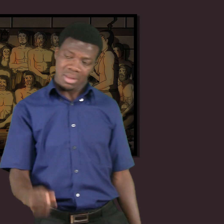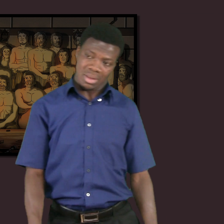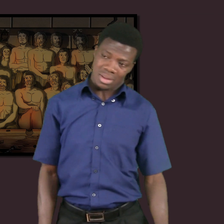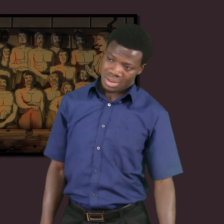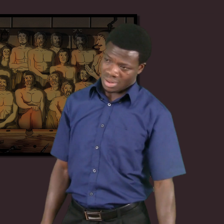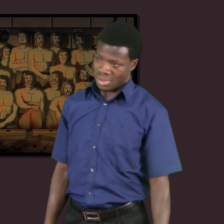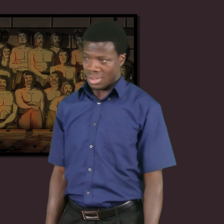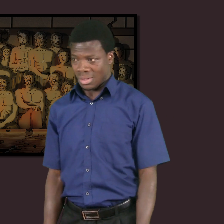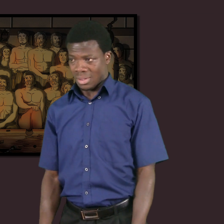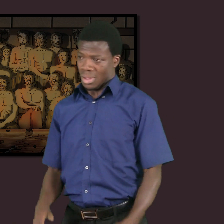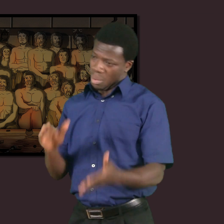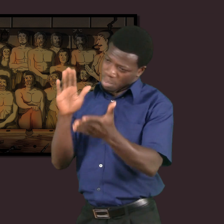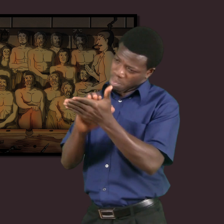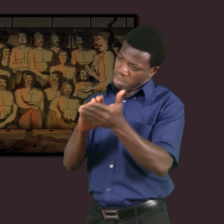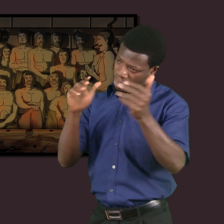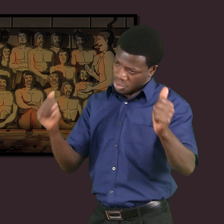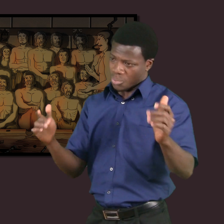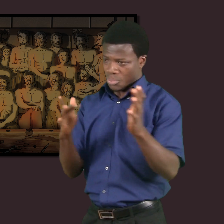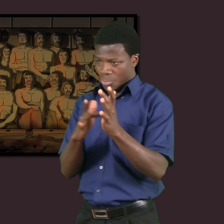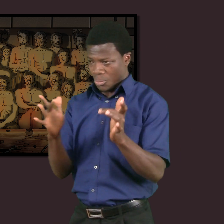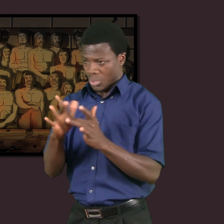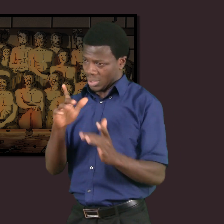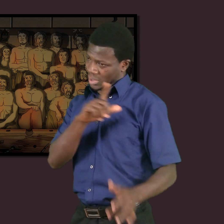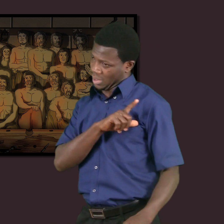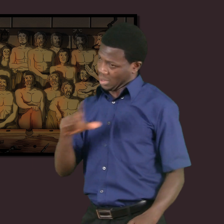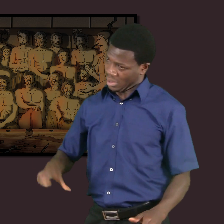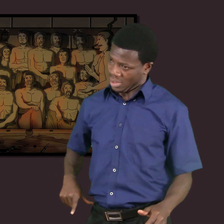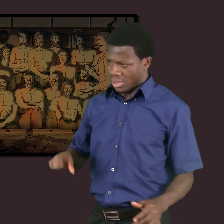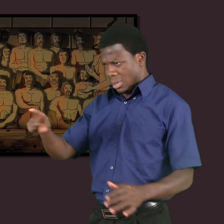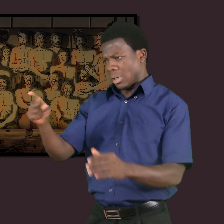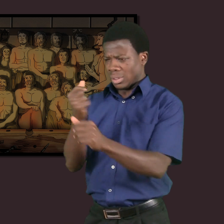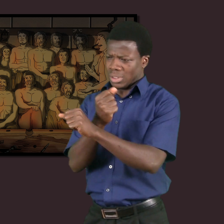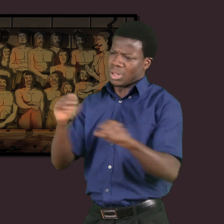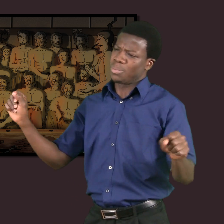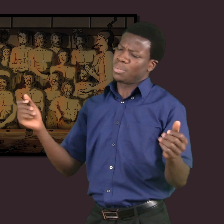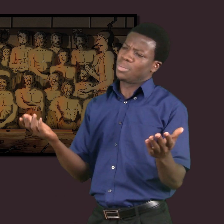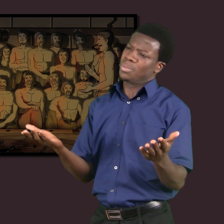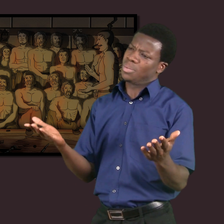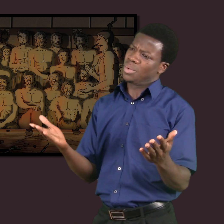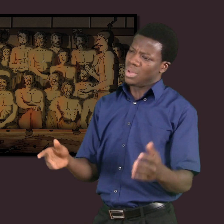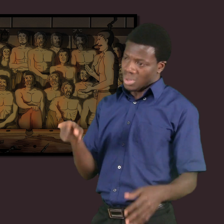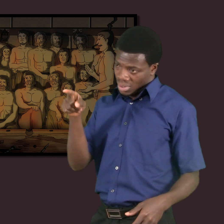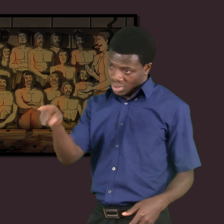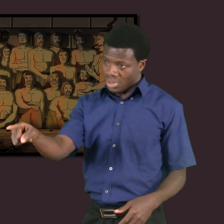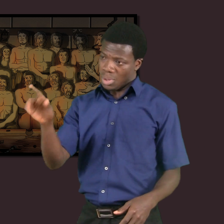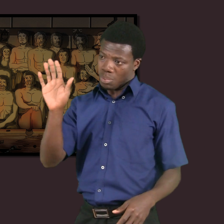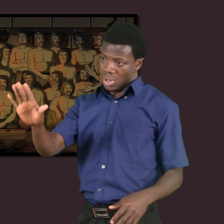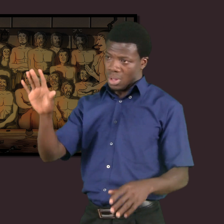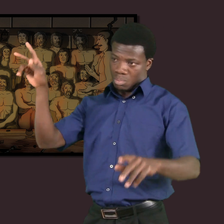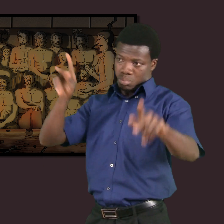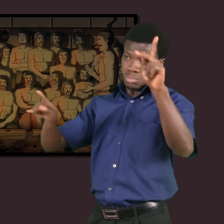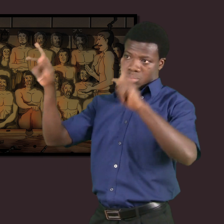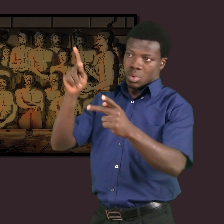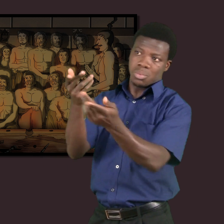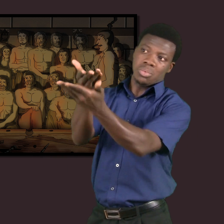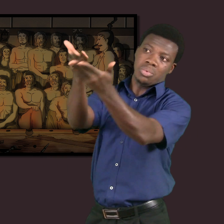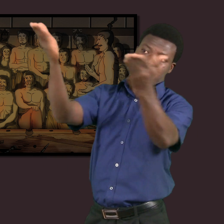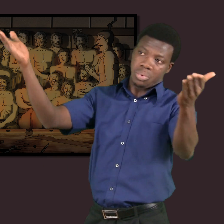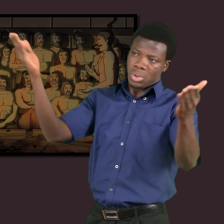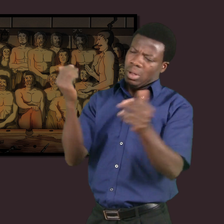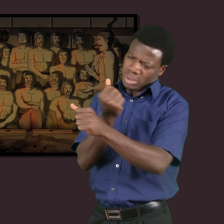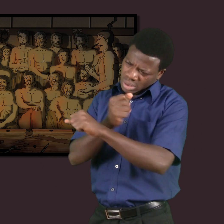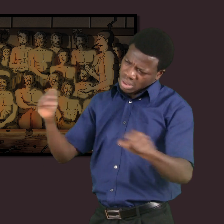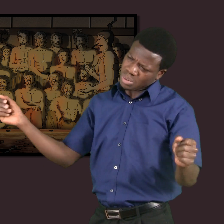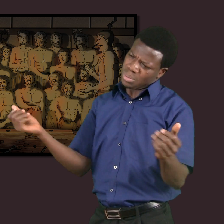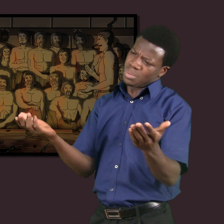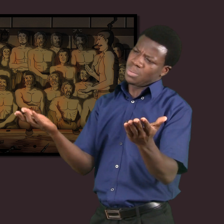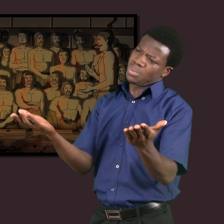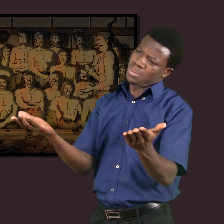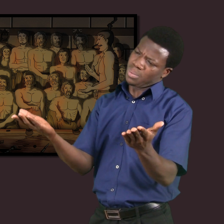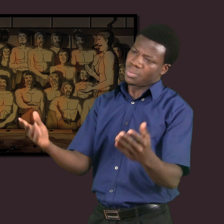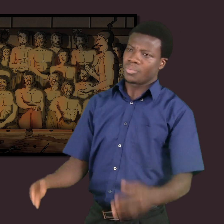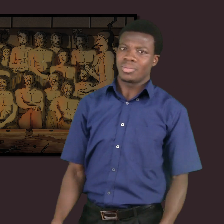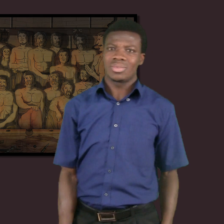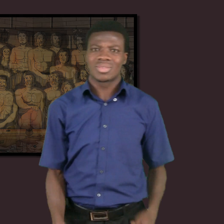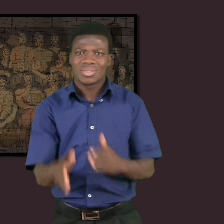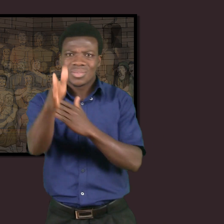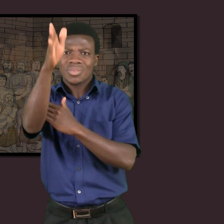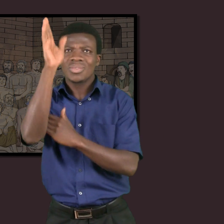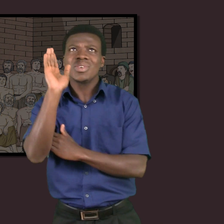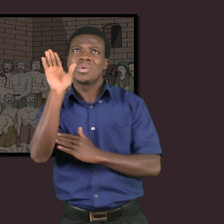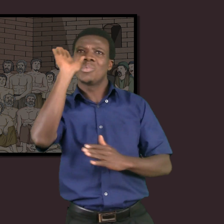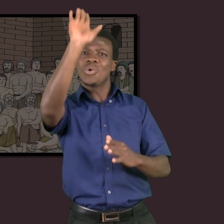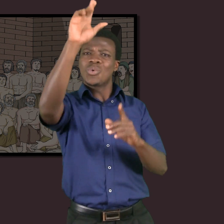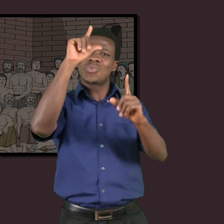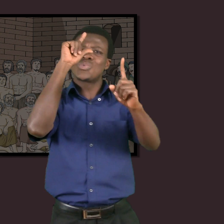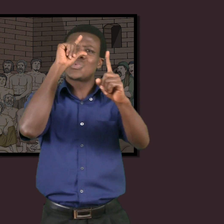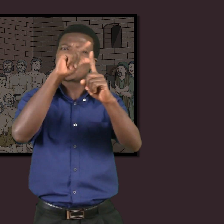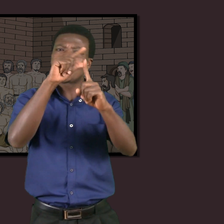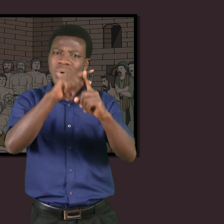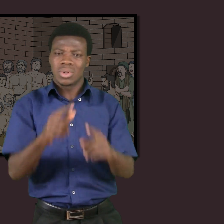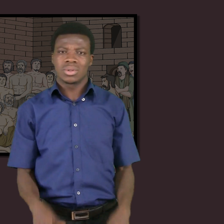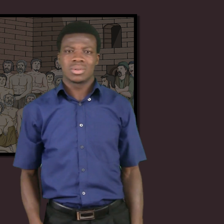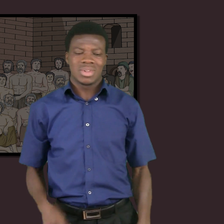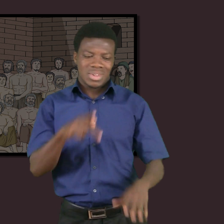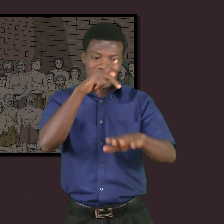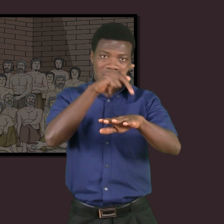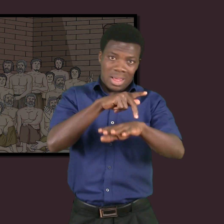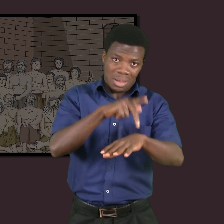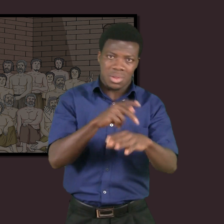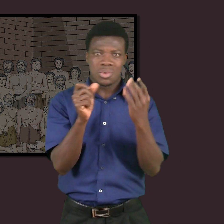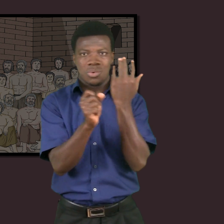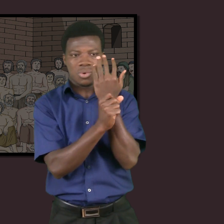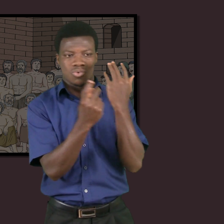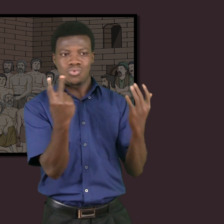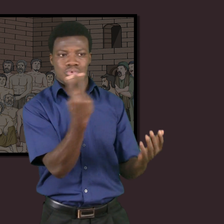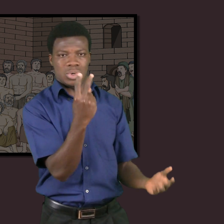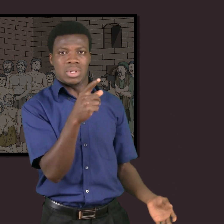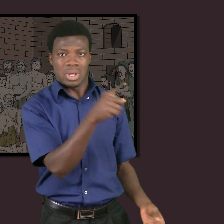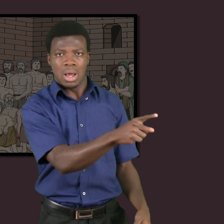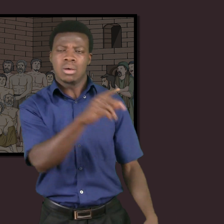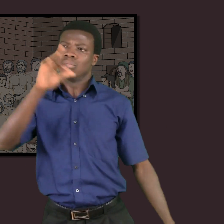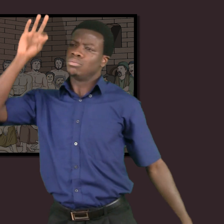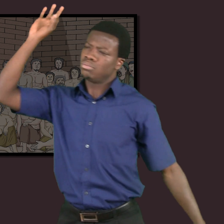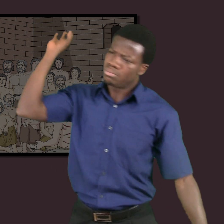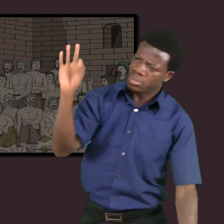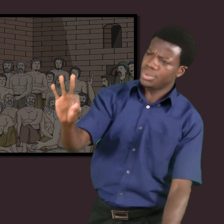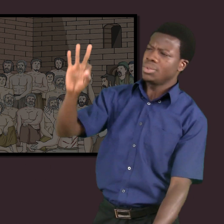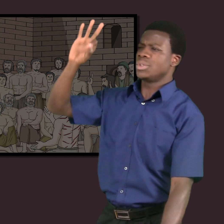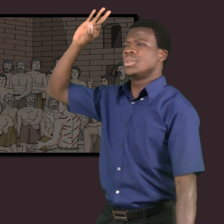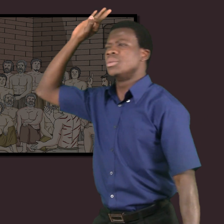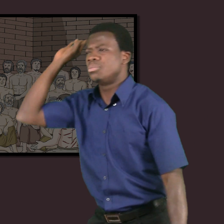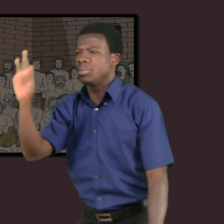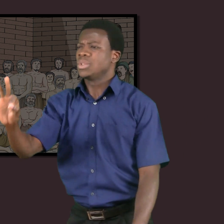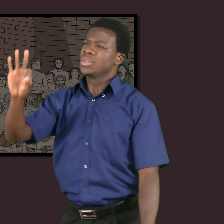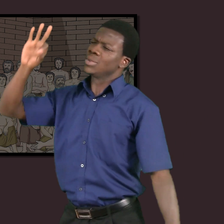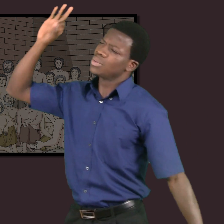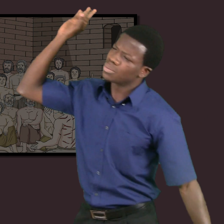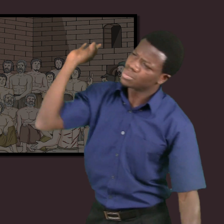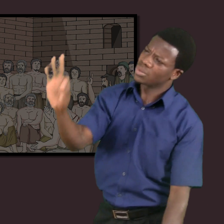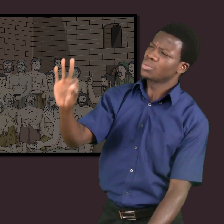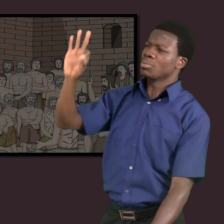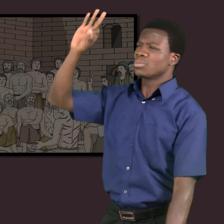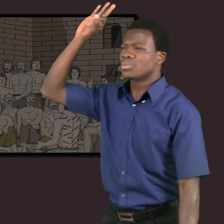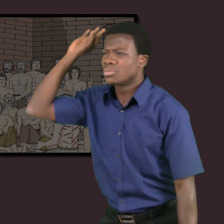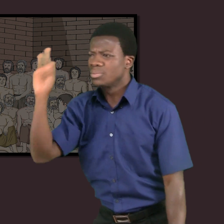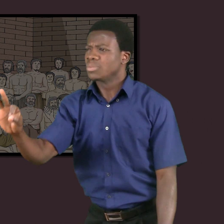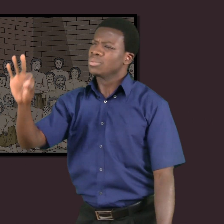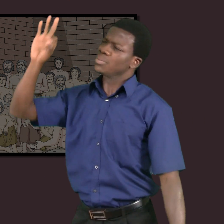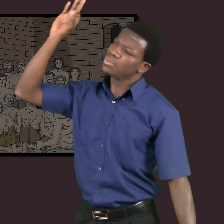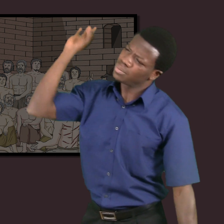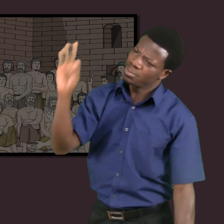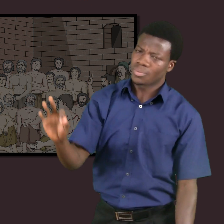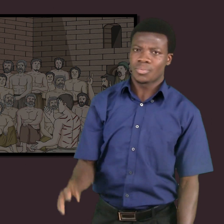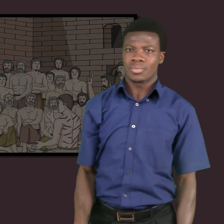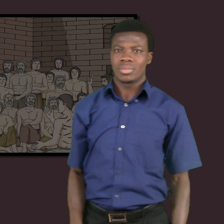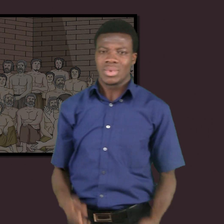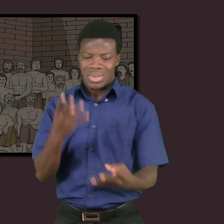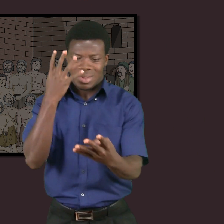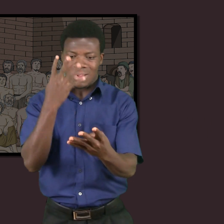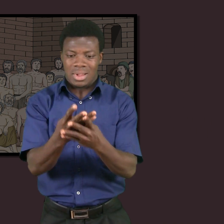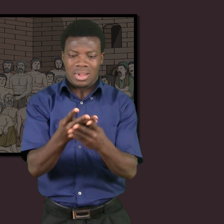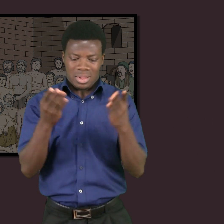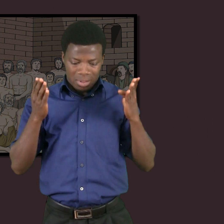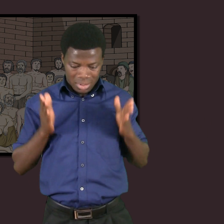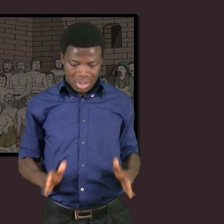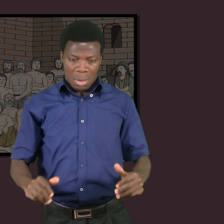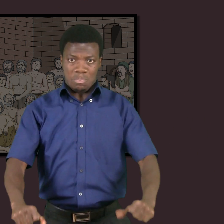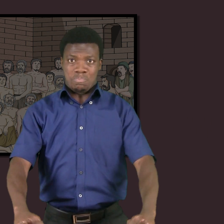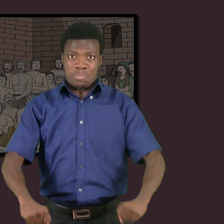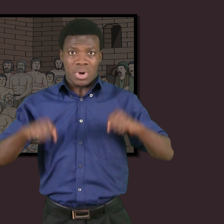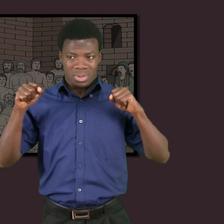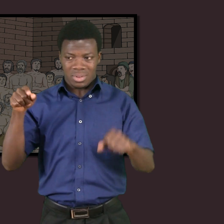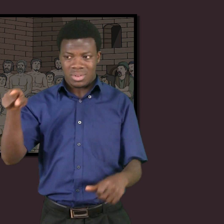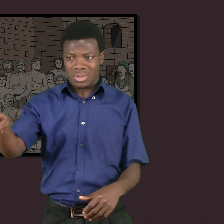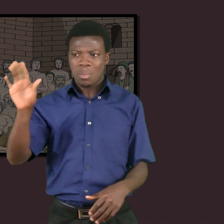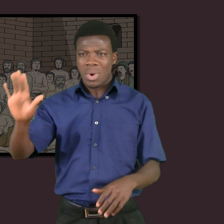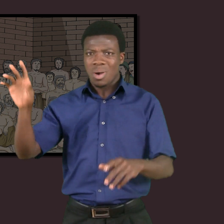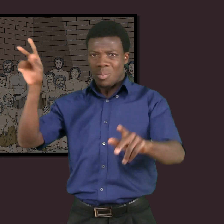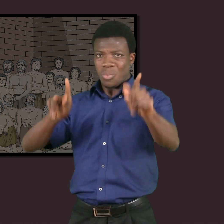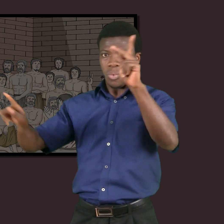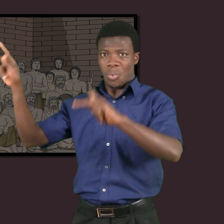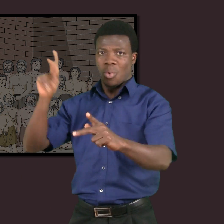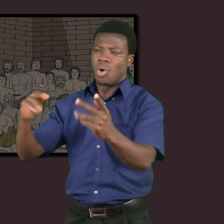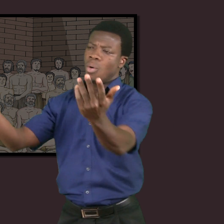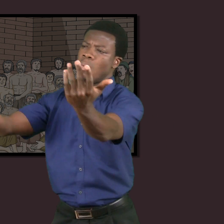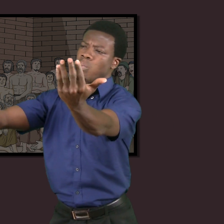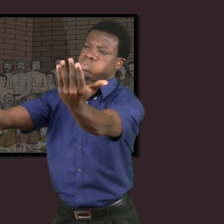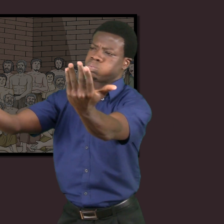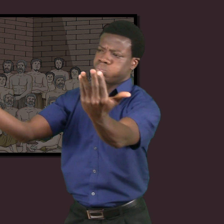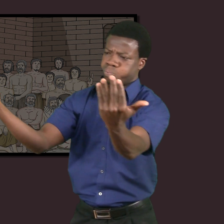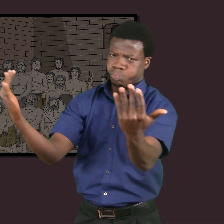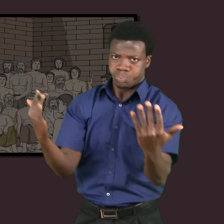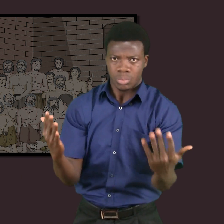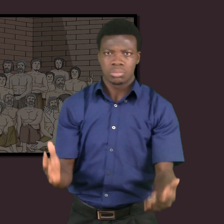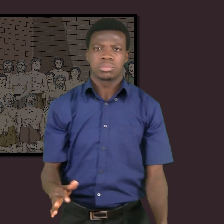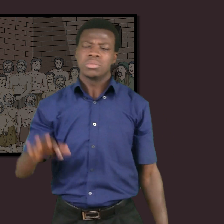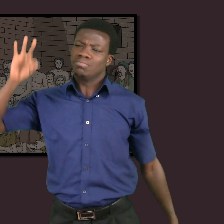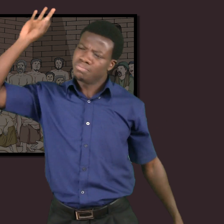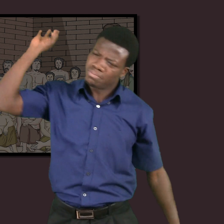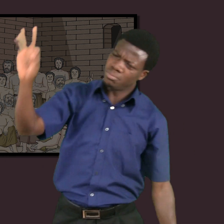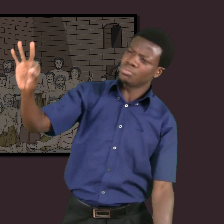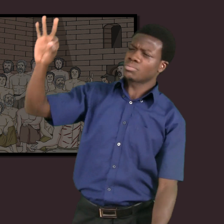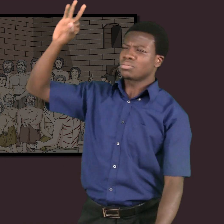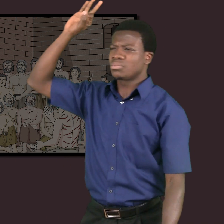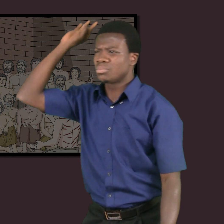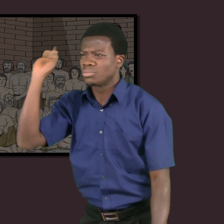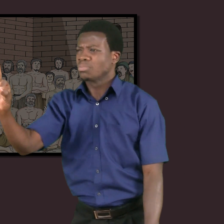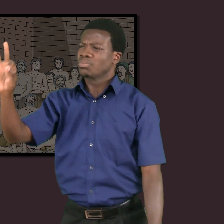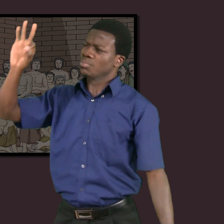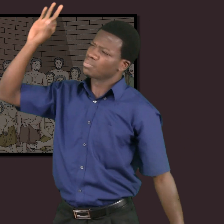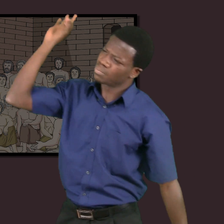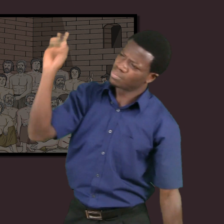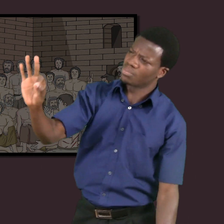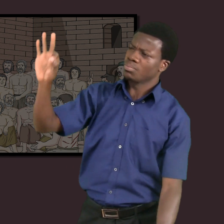They replied, “Believe in the Lord Jesus and you will be saved, you and your household.”